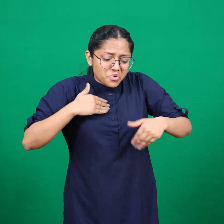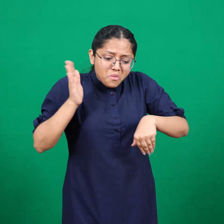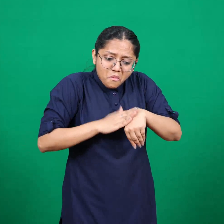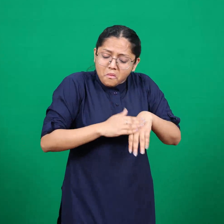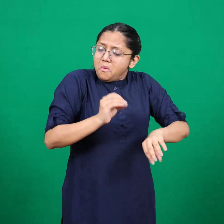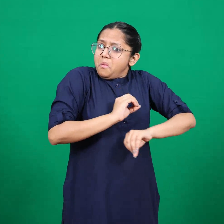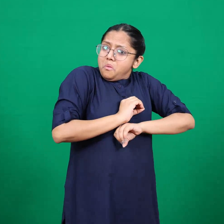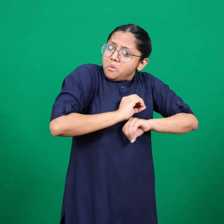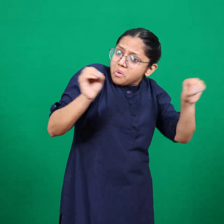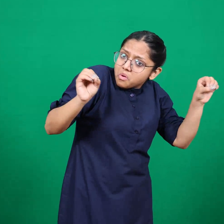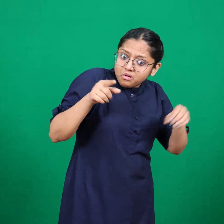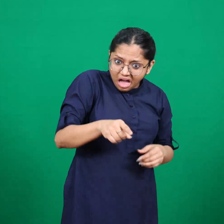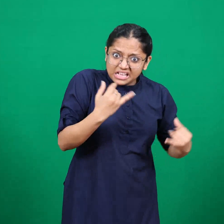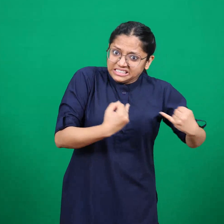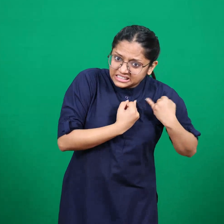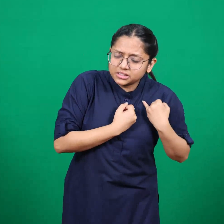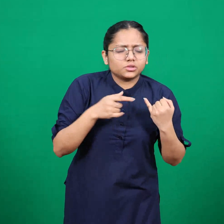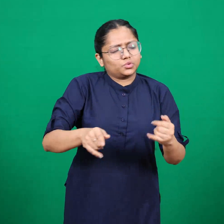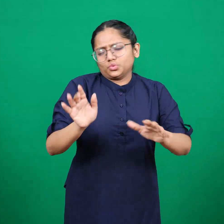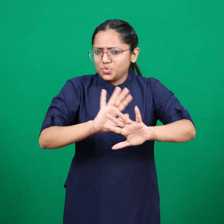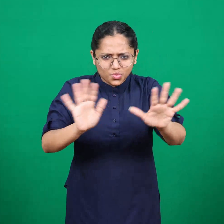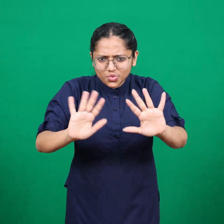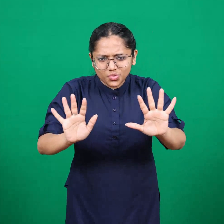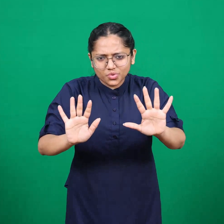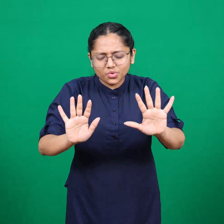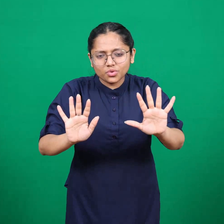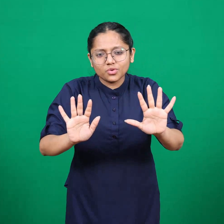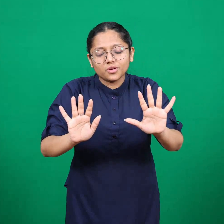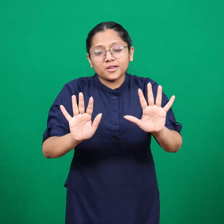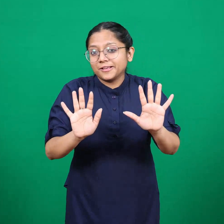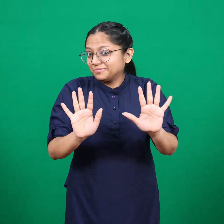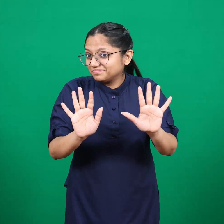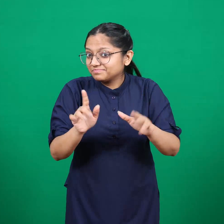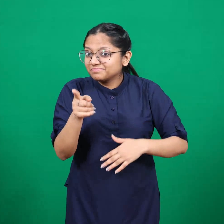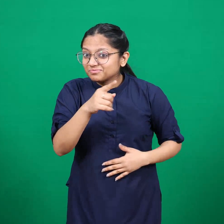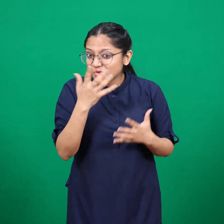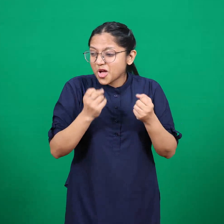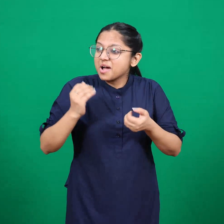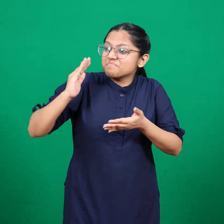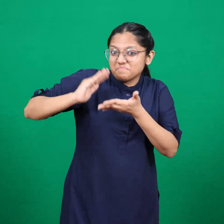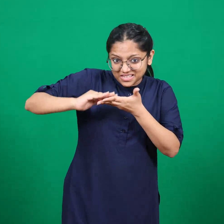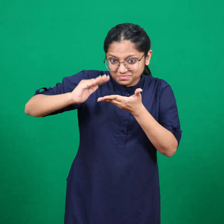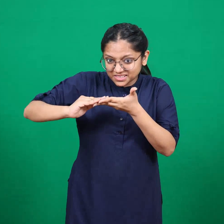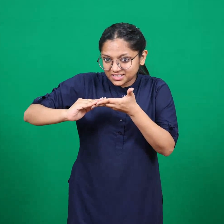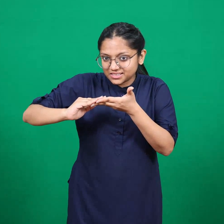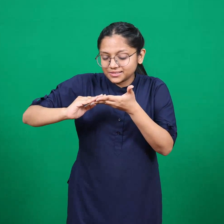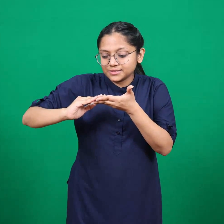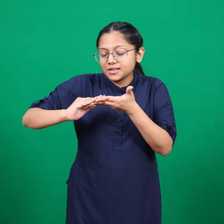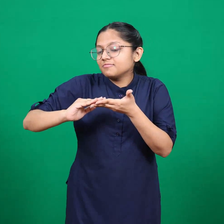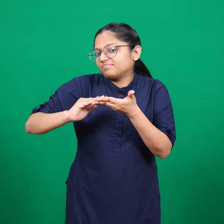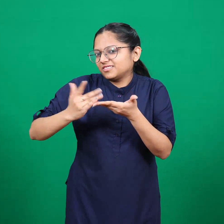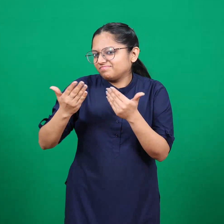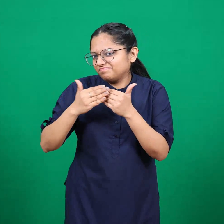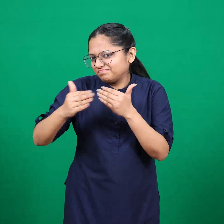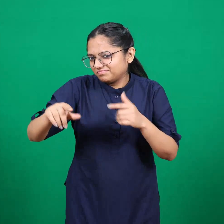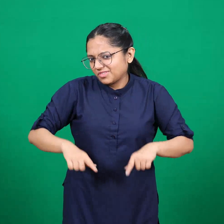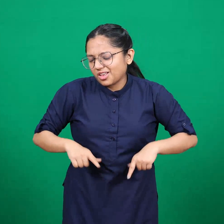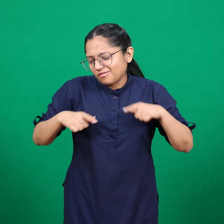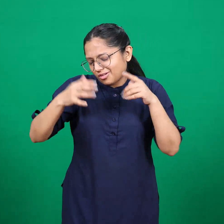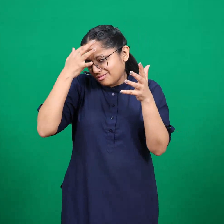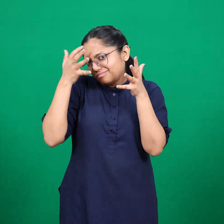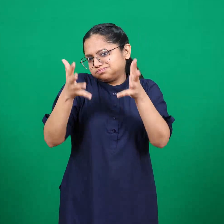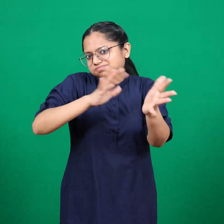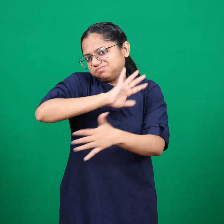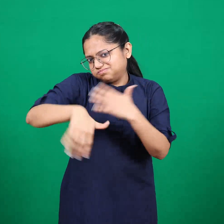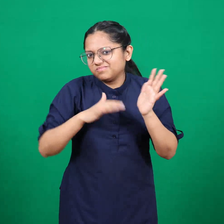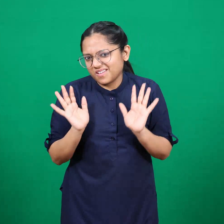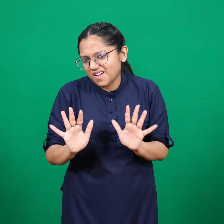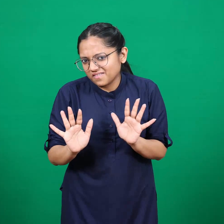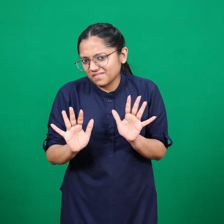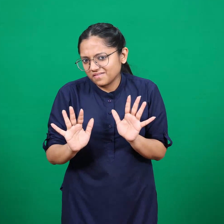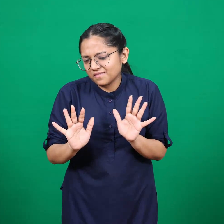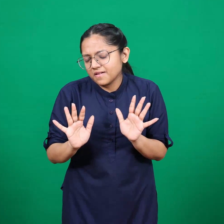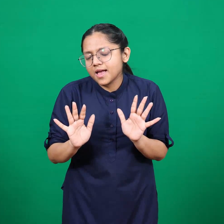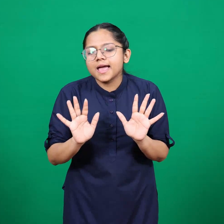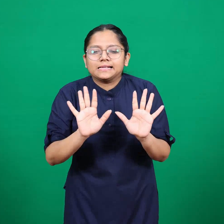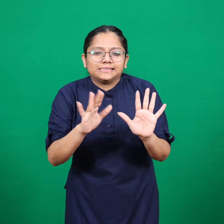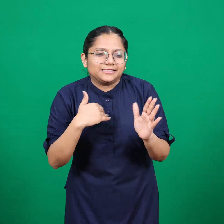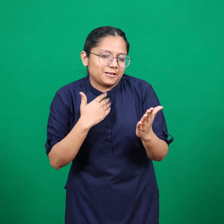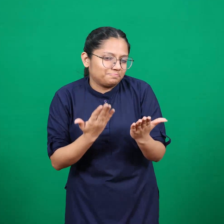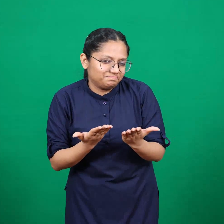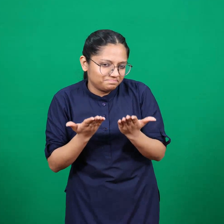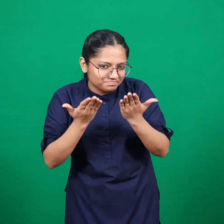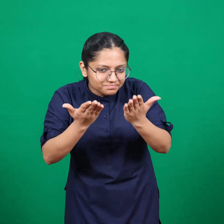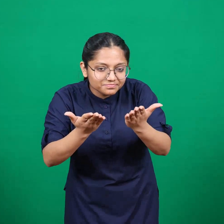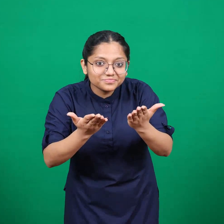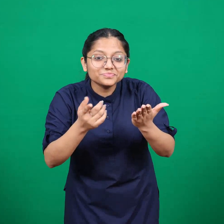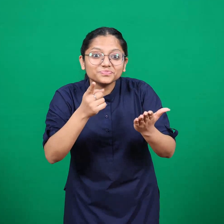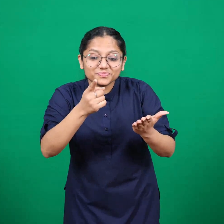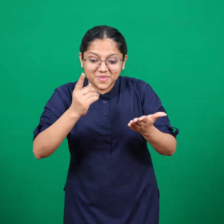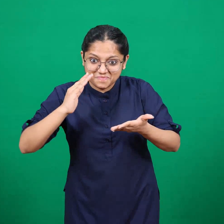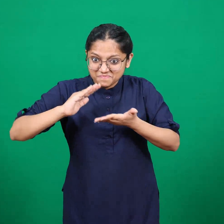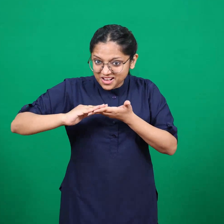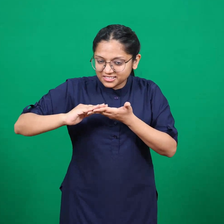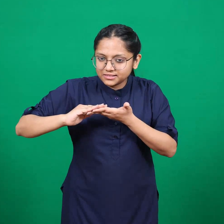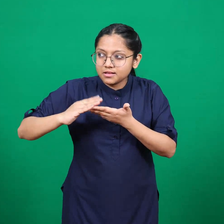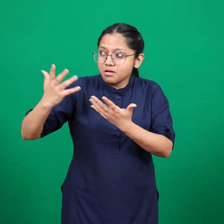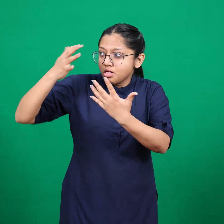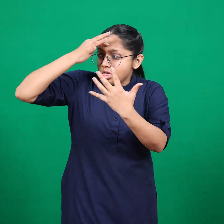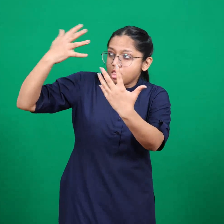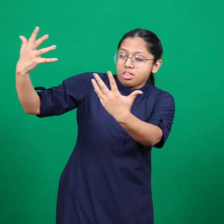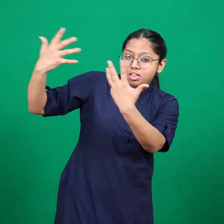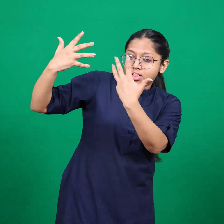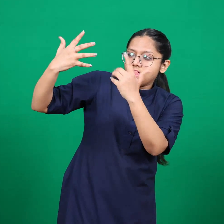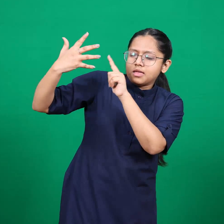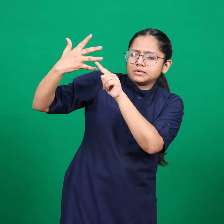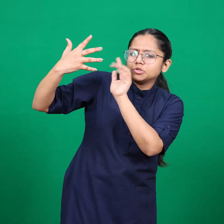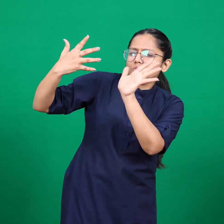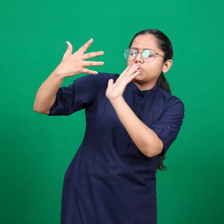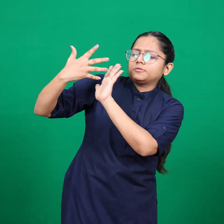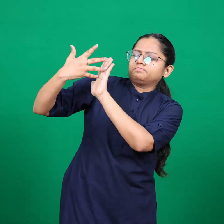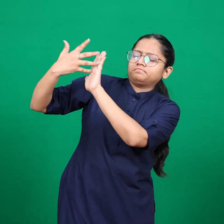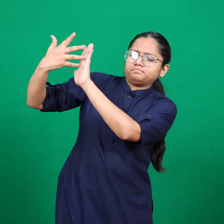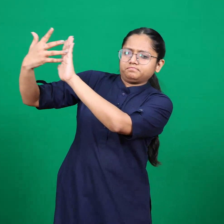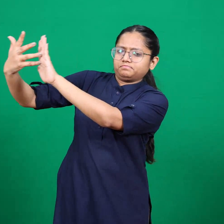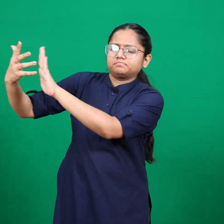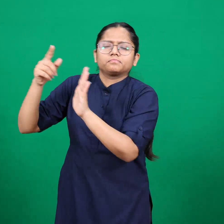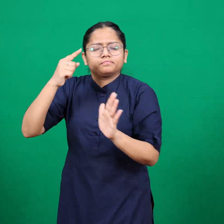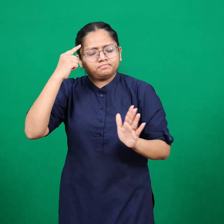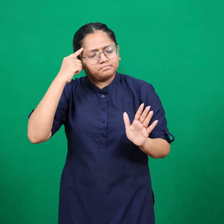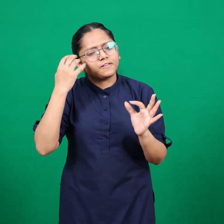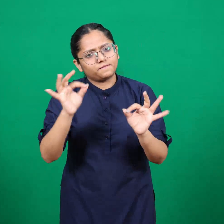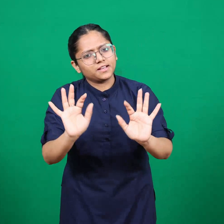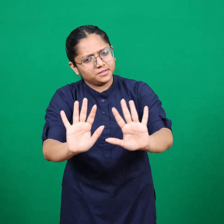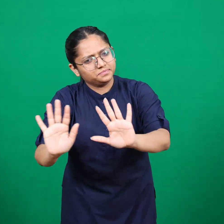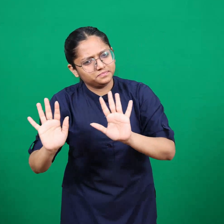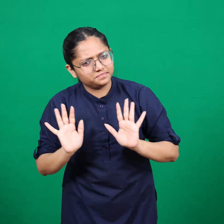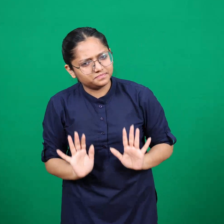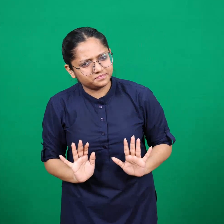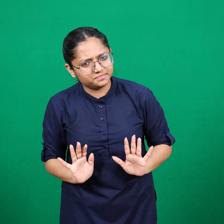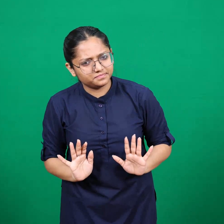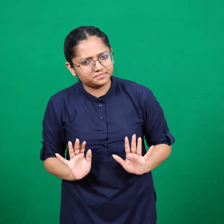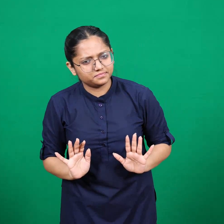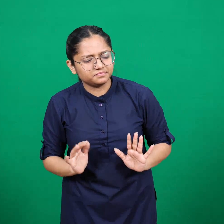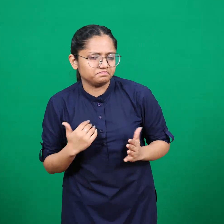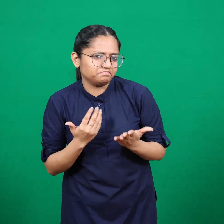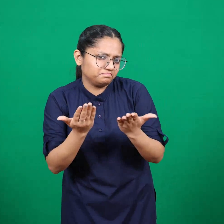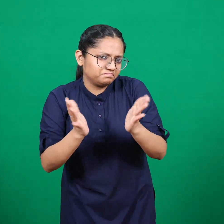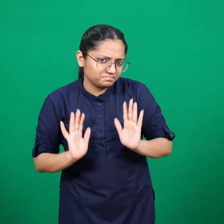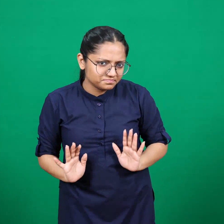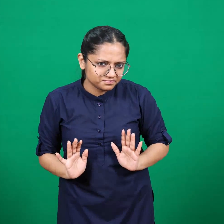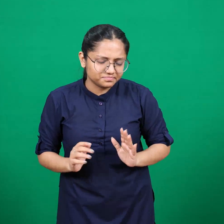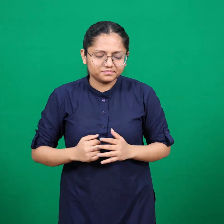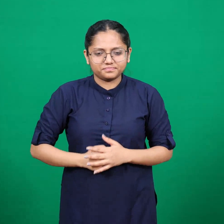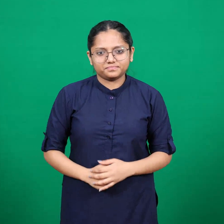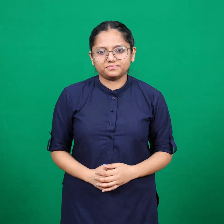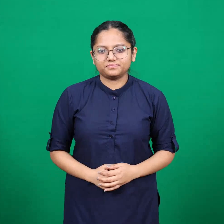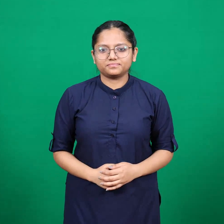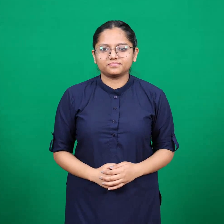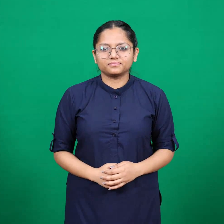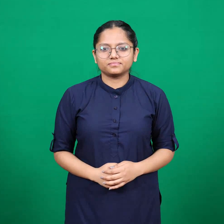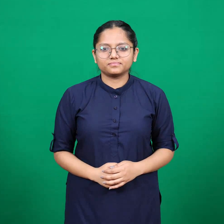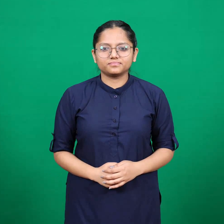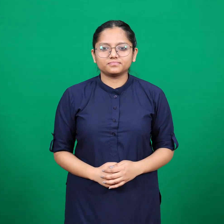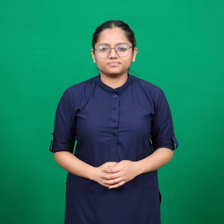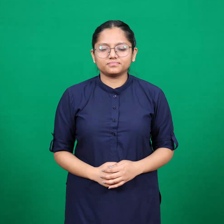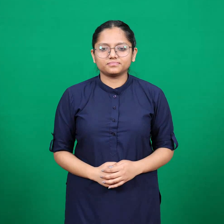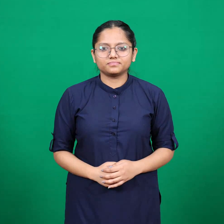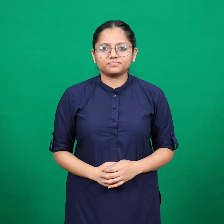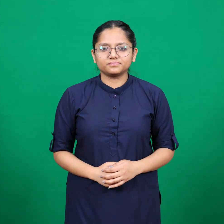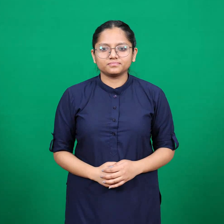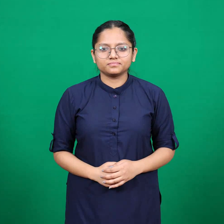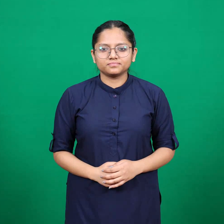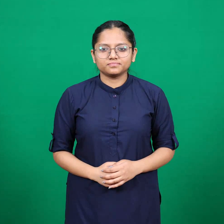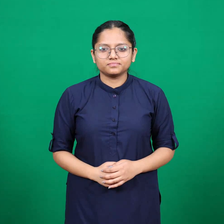And if a virgin marries, she has not sinned. But those who marry will face troubles in this life, and I want to spare you this.